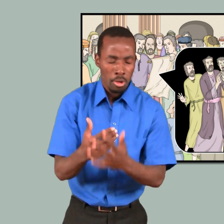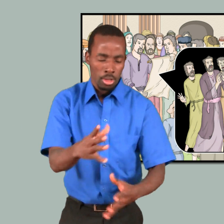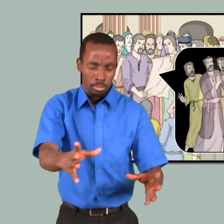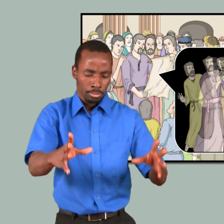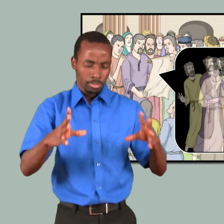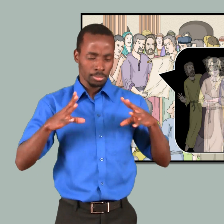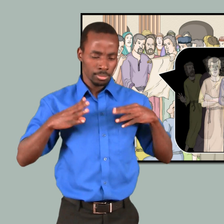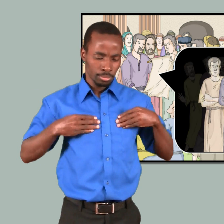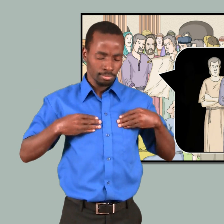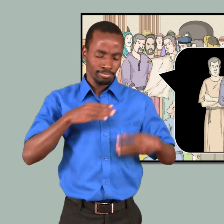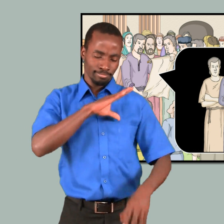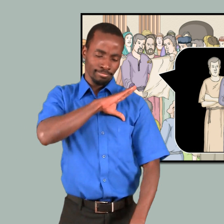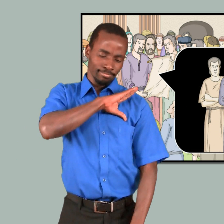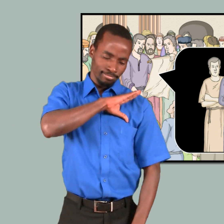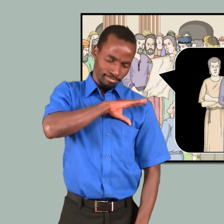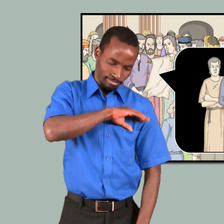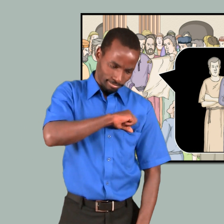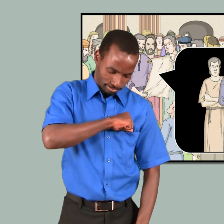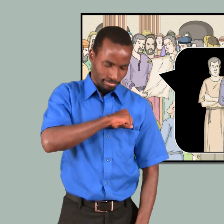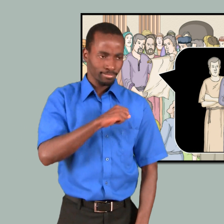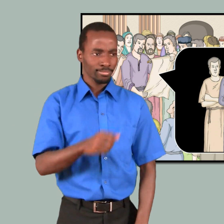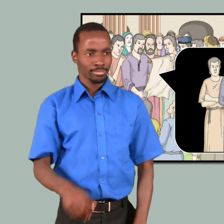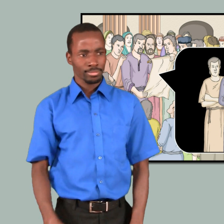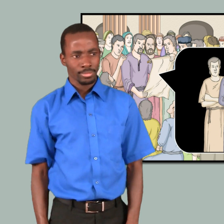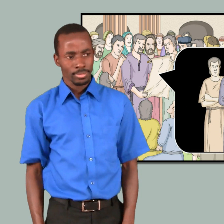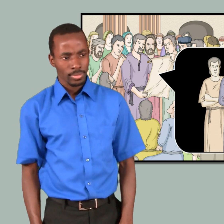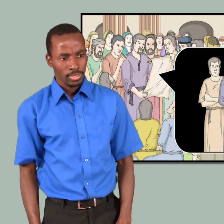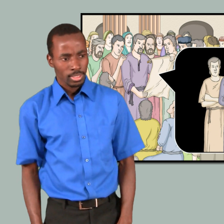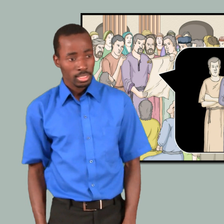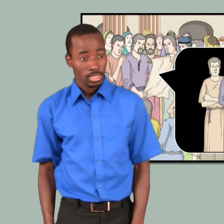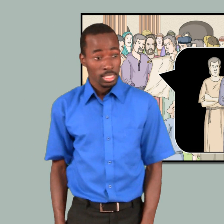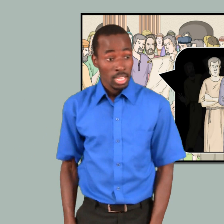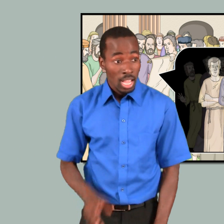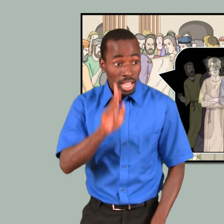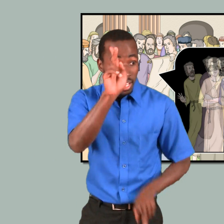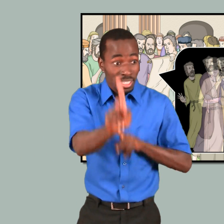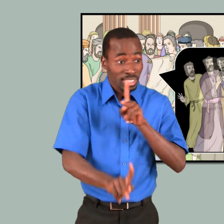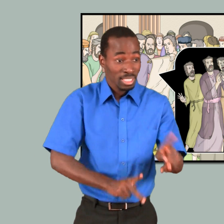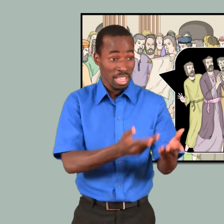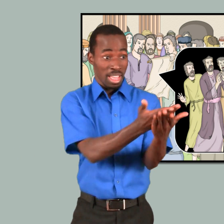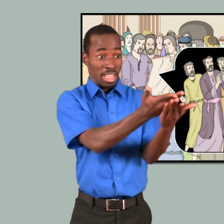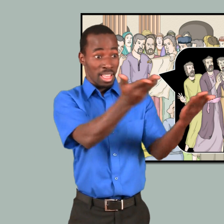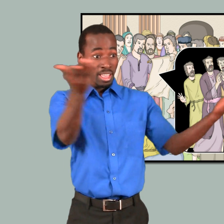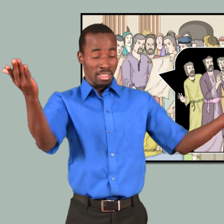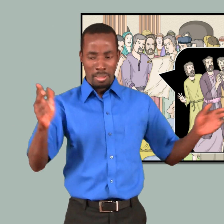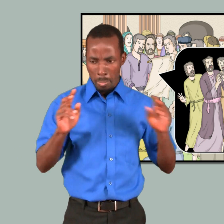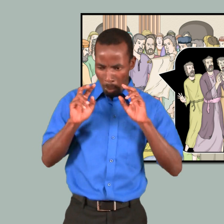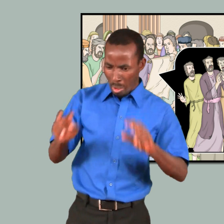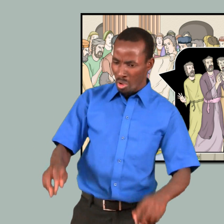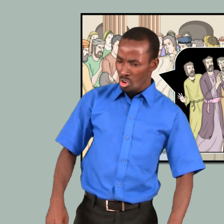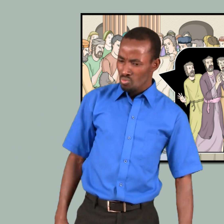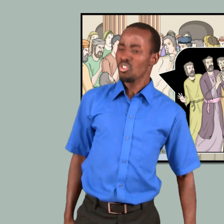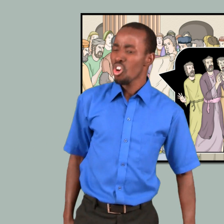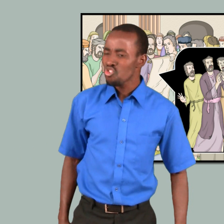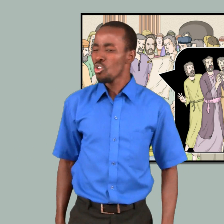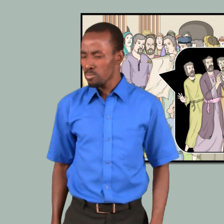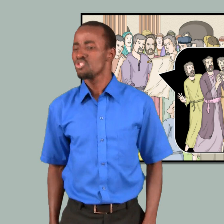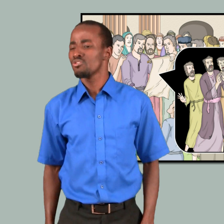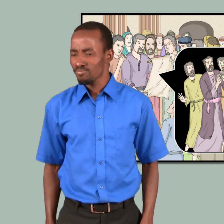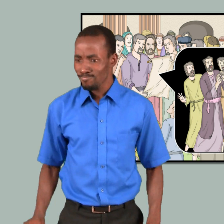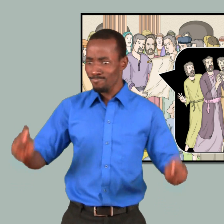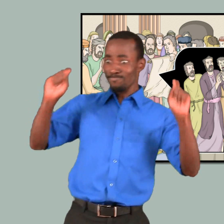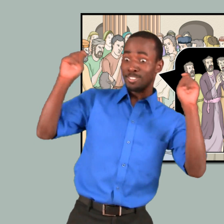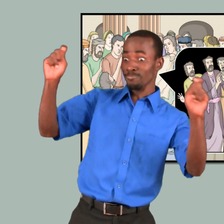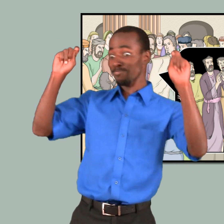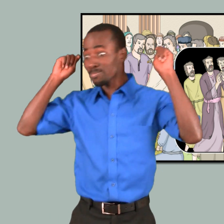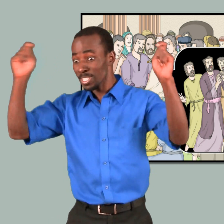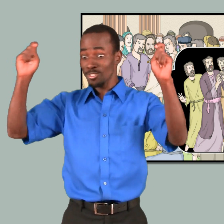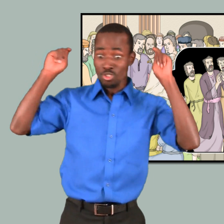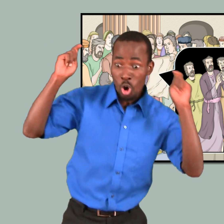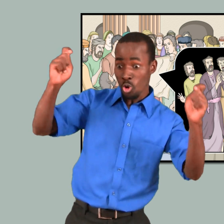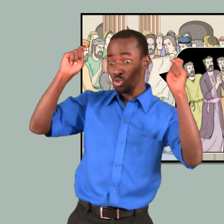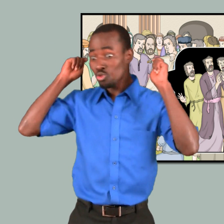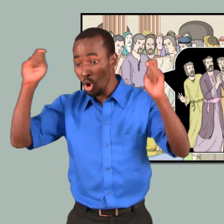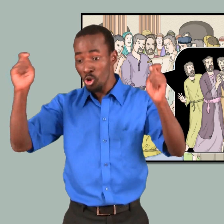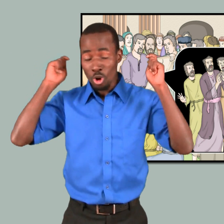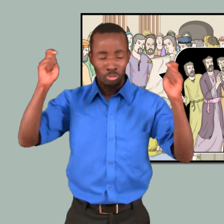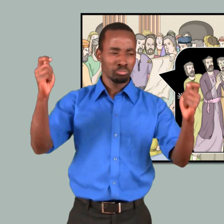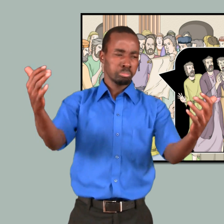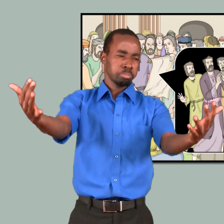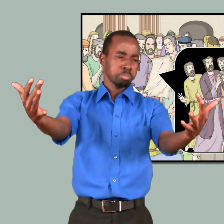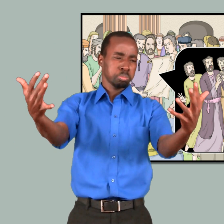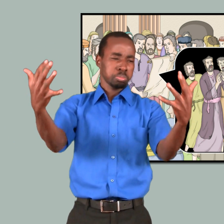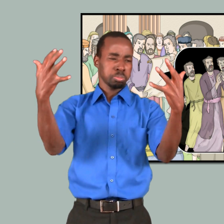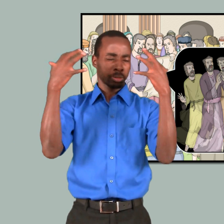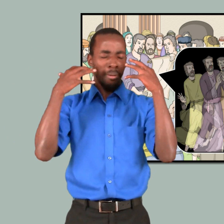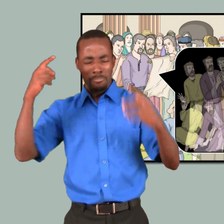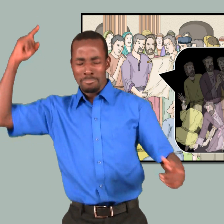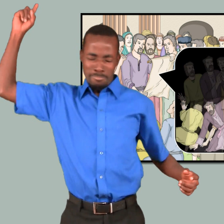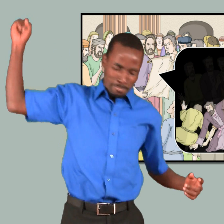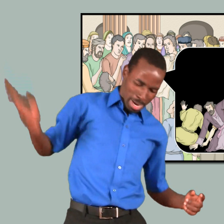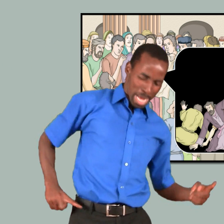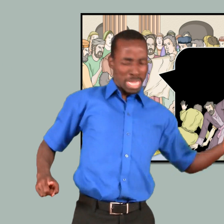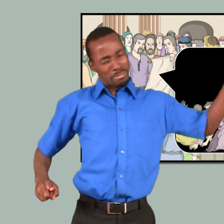in troubles, hardships, and calamities;